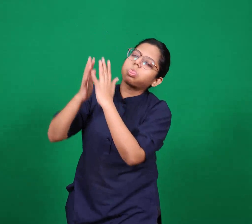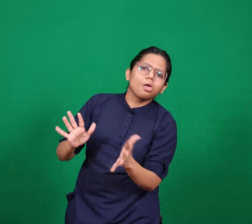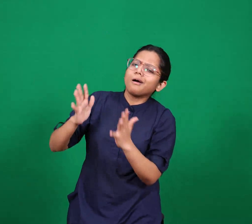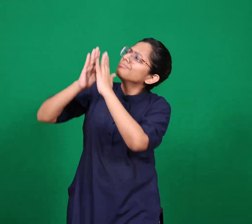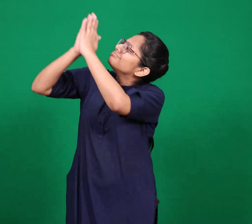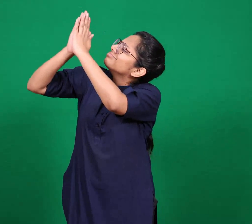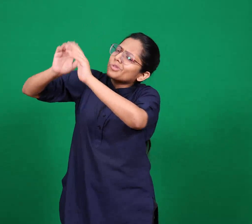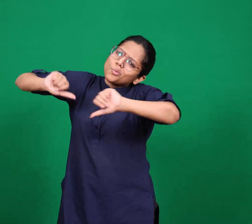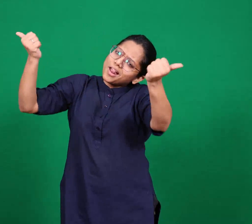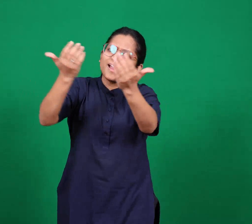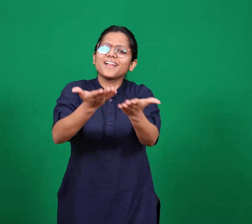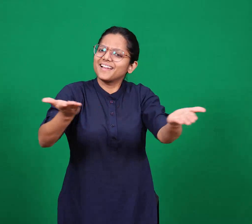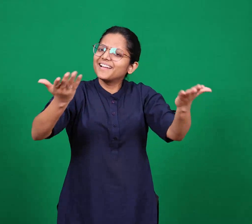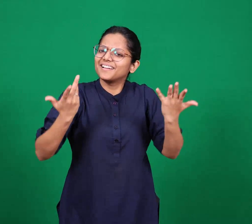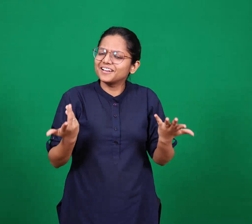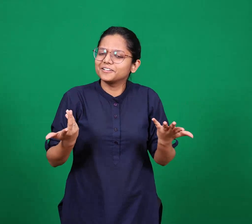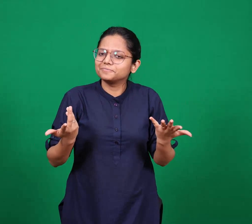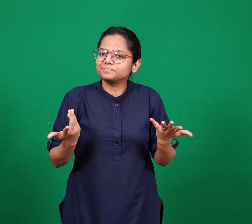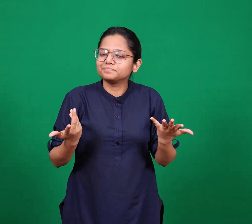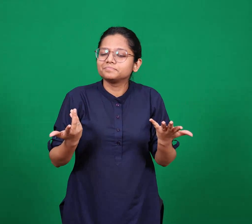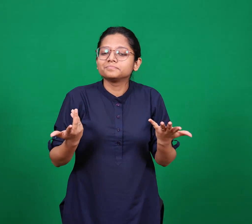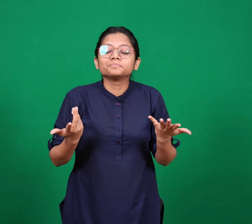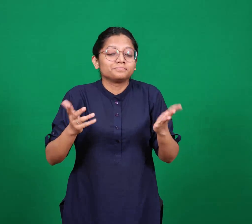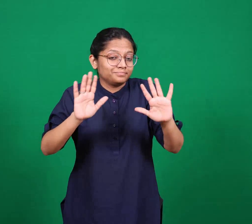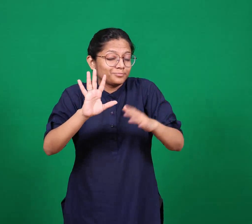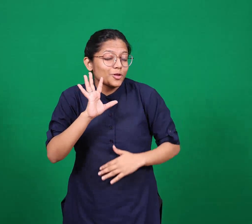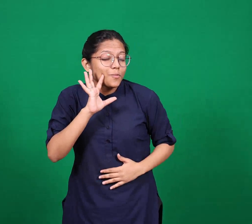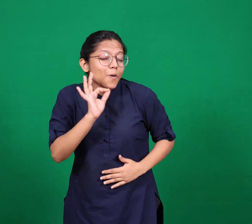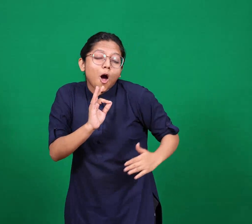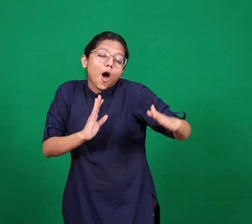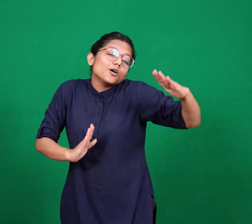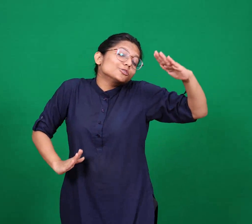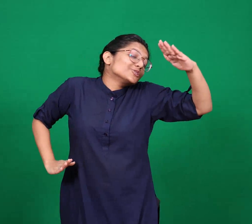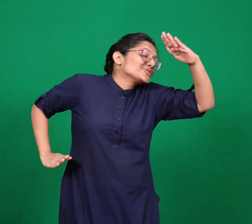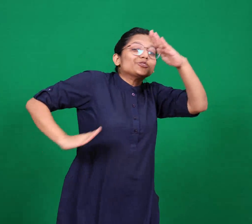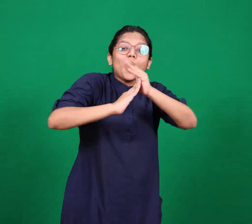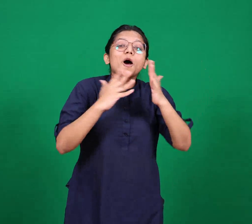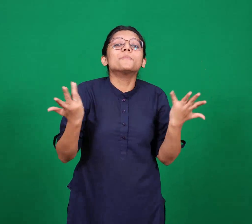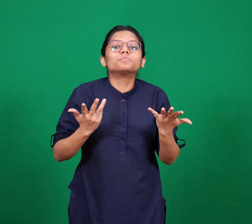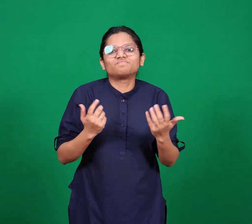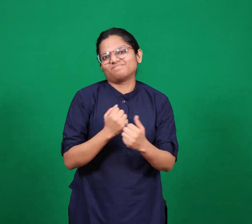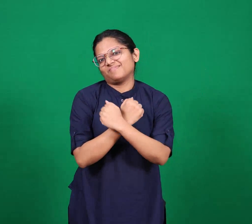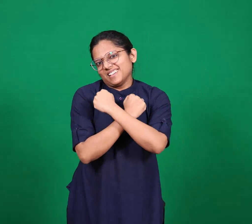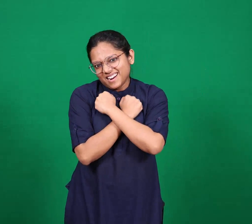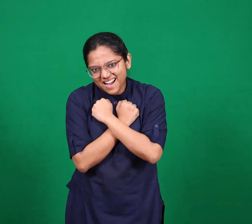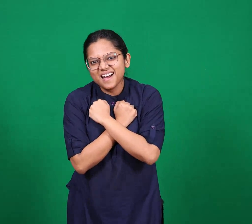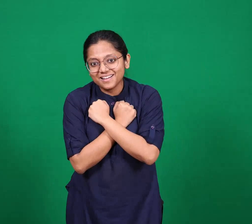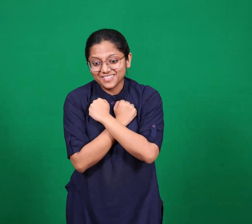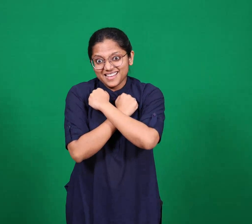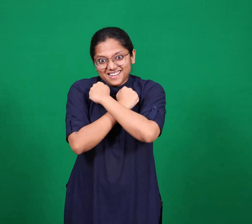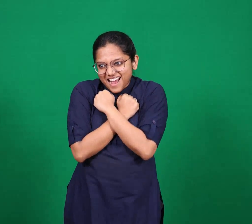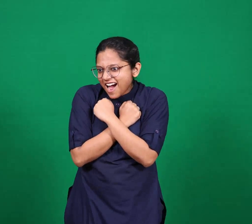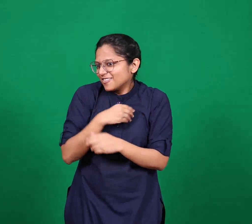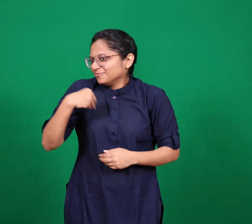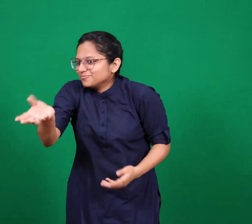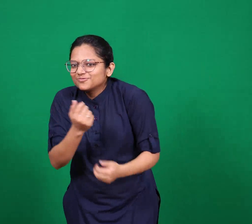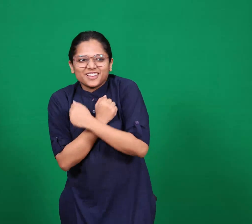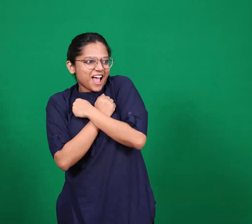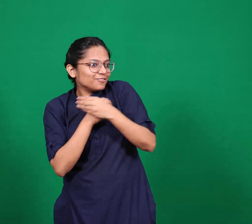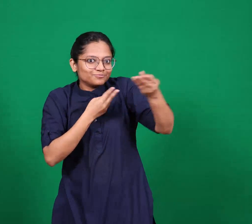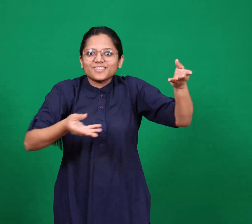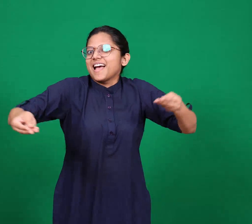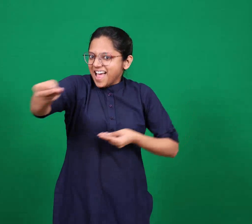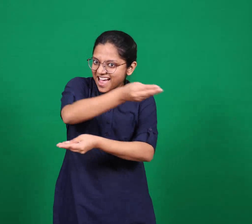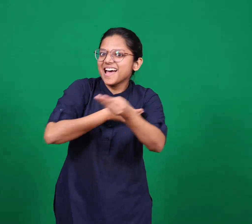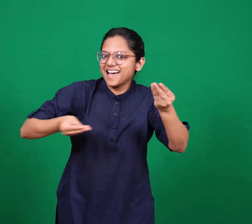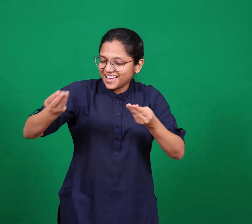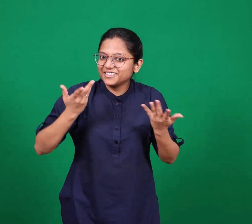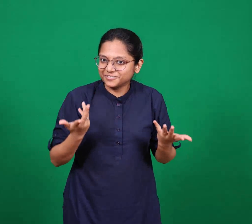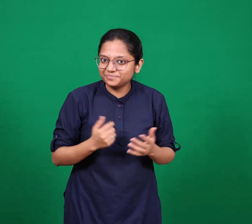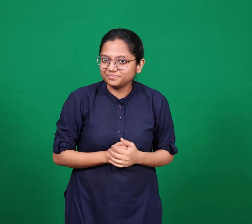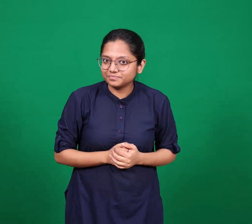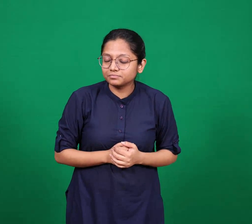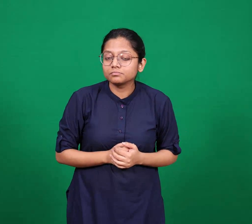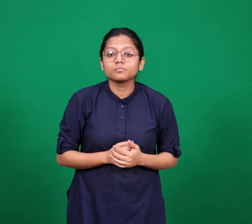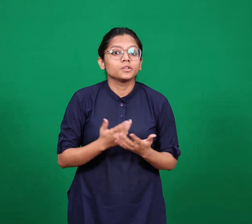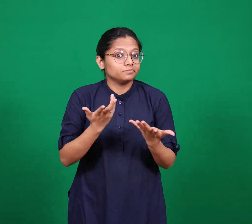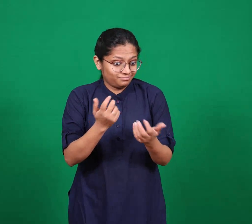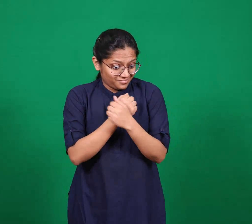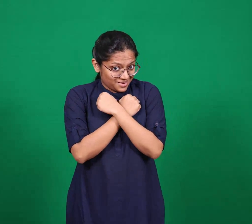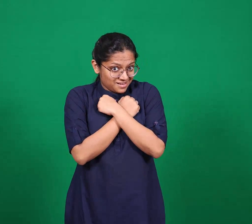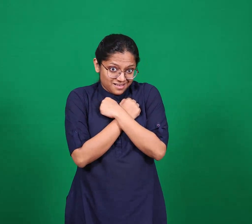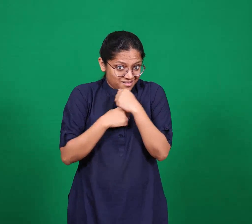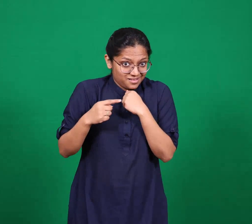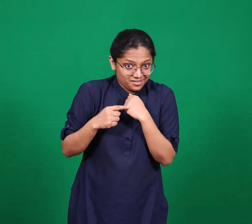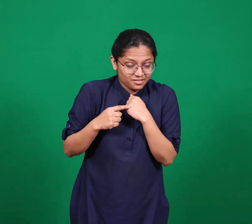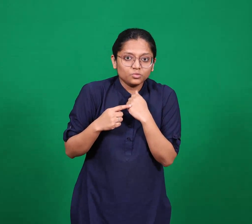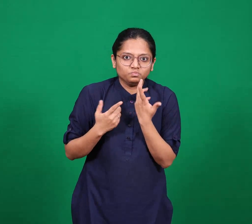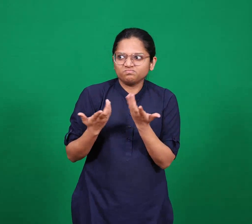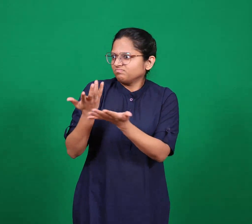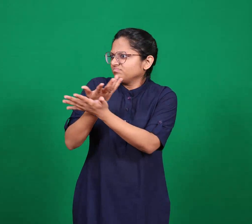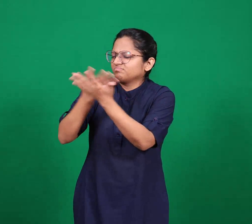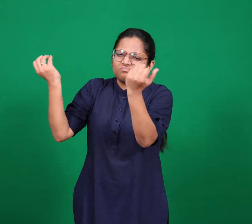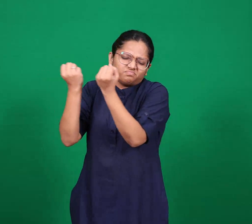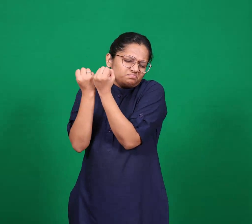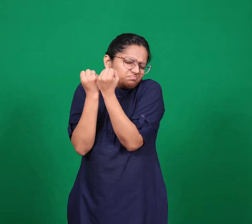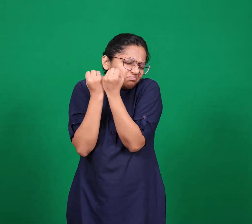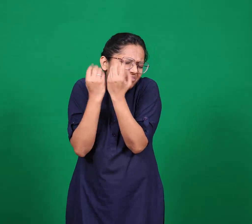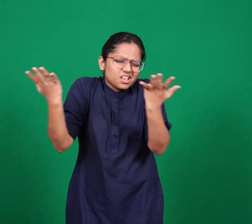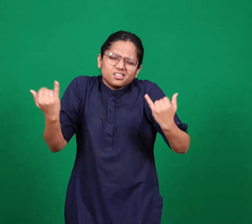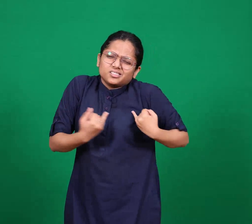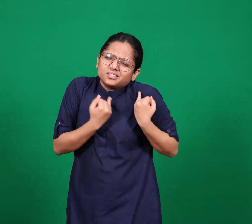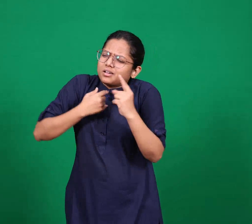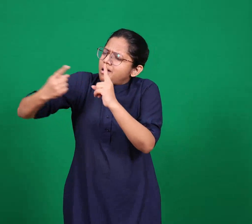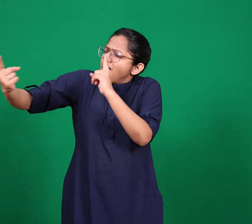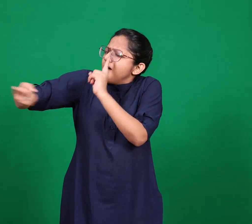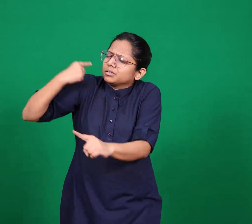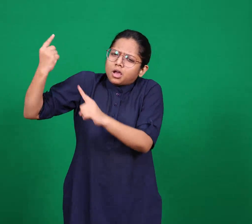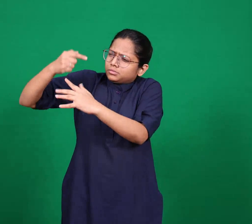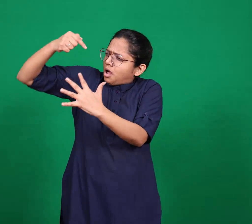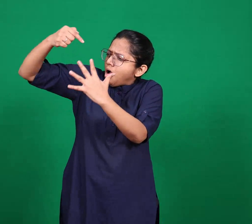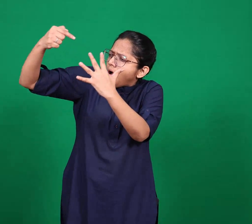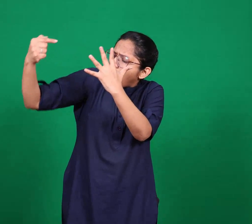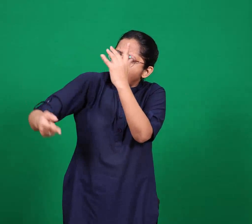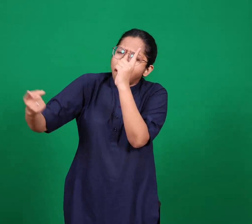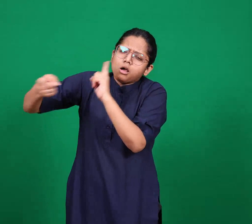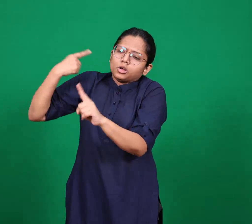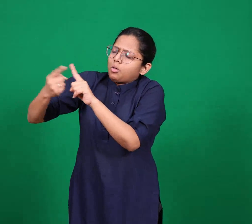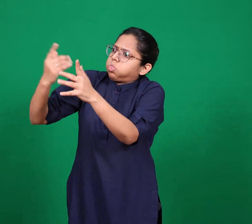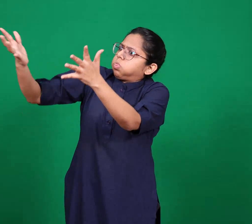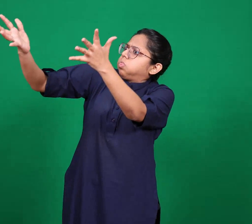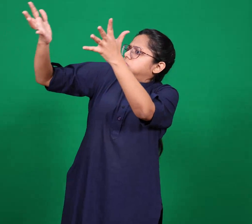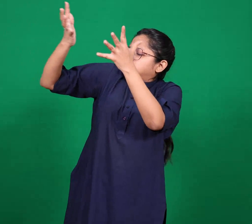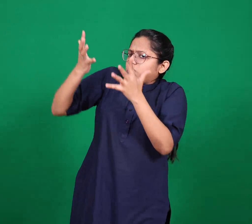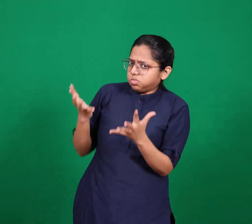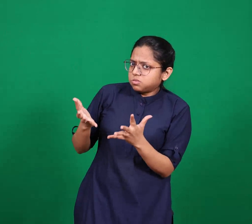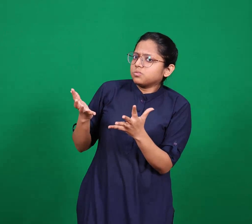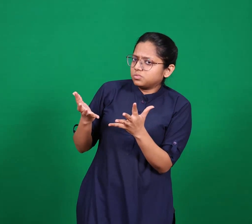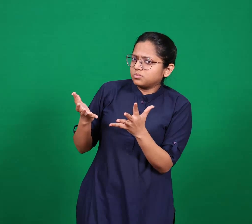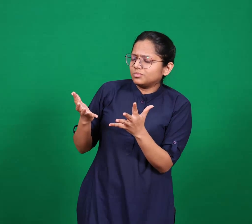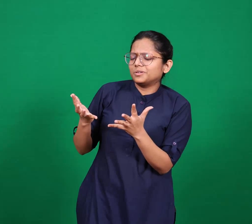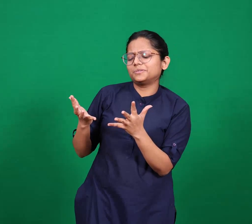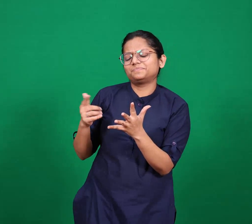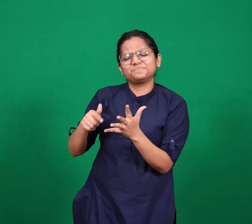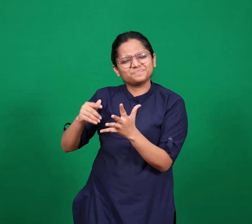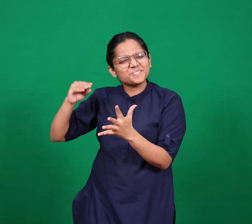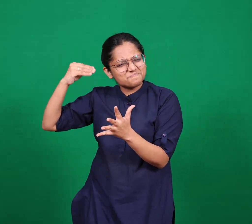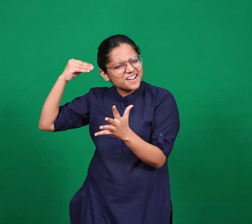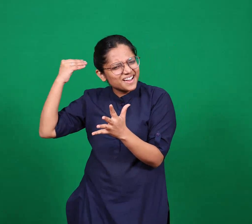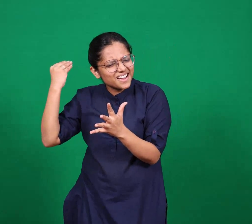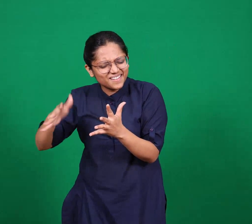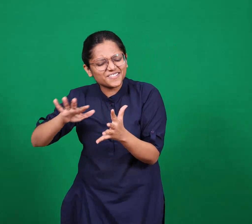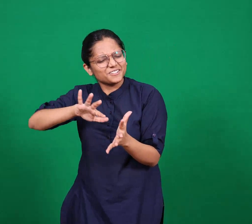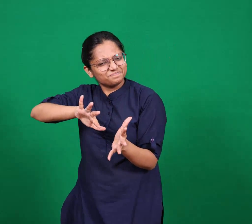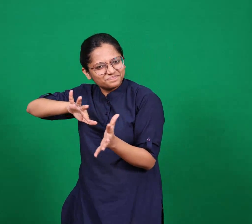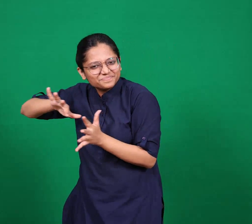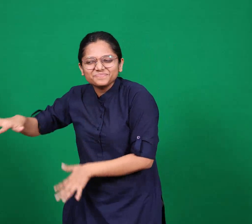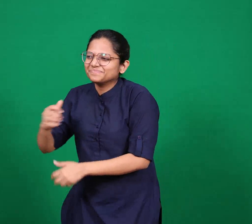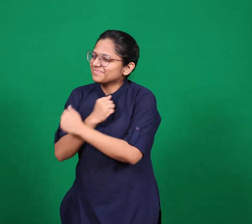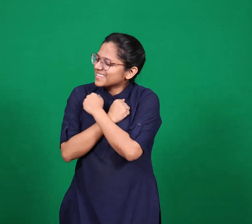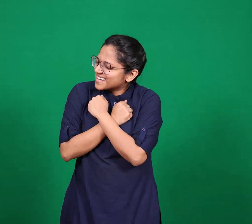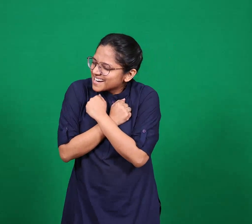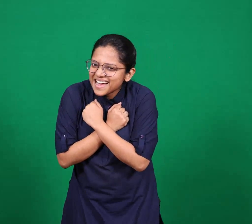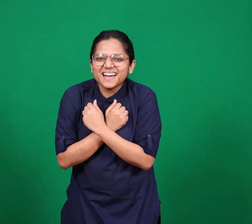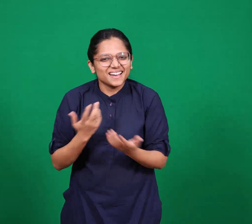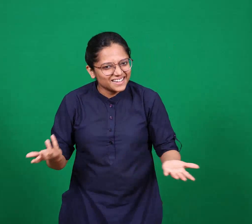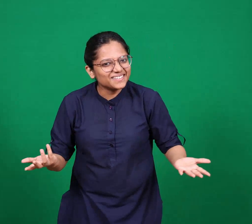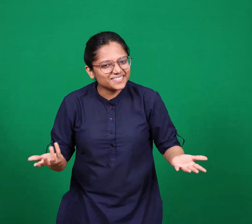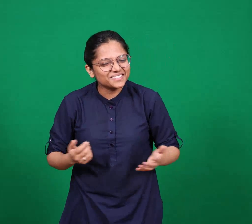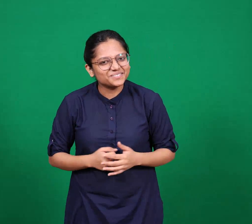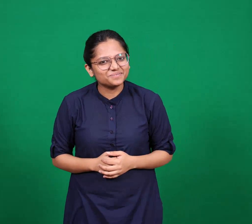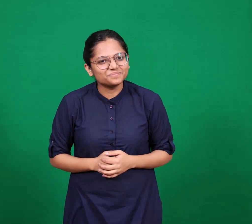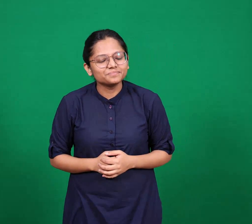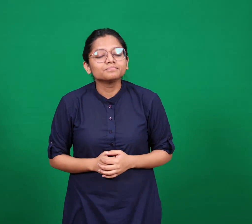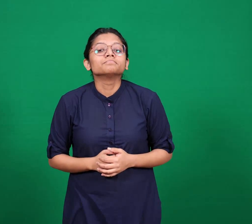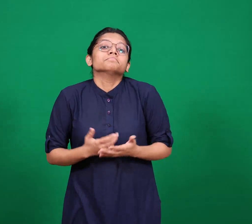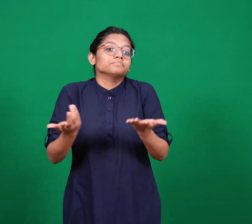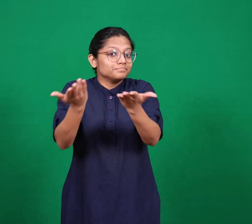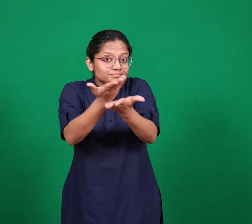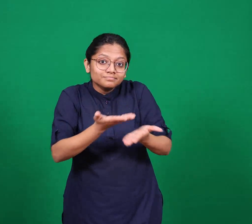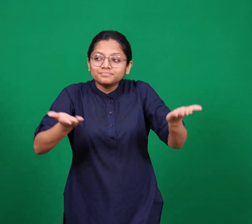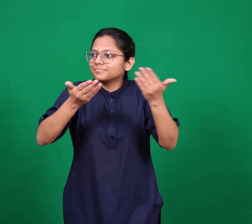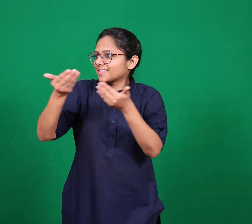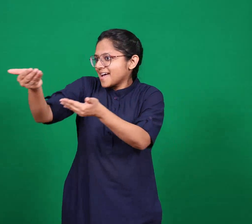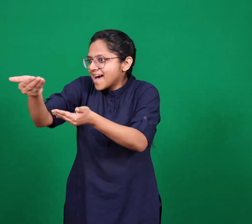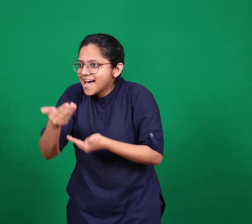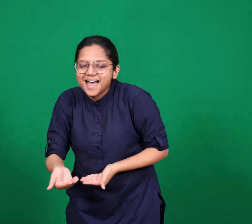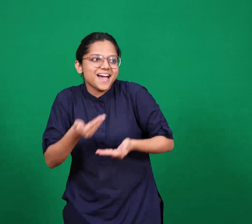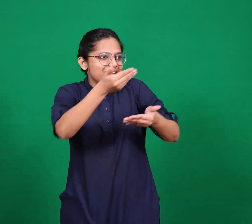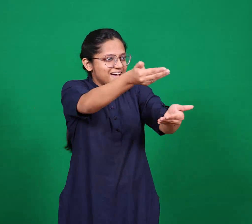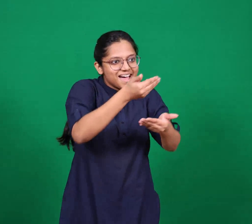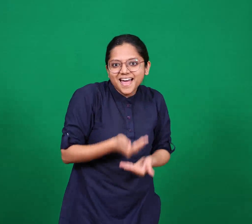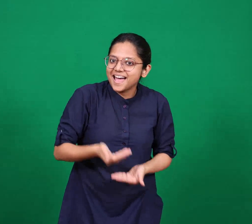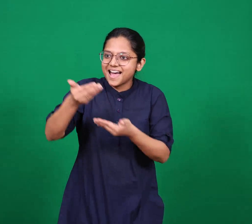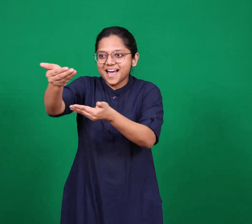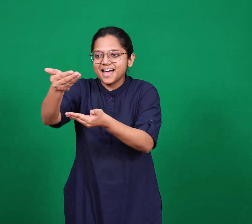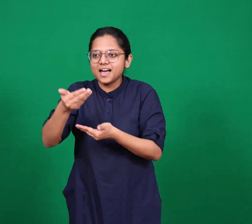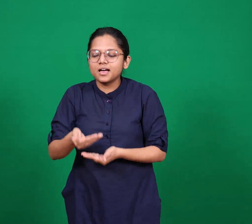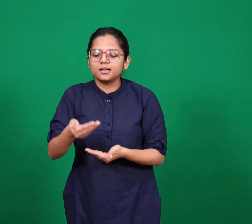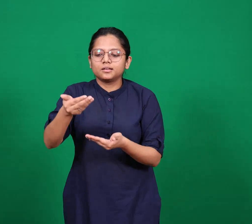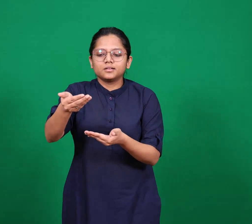Above all, love one another deeply, because love covers over a multitude of sins.